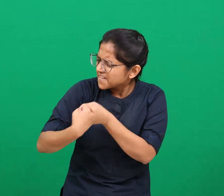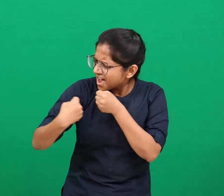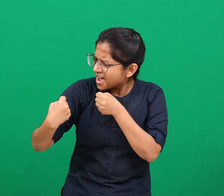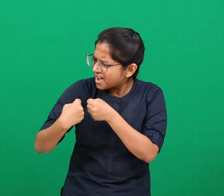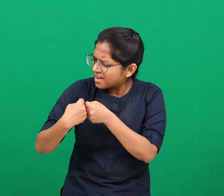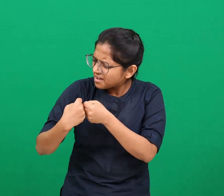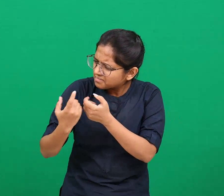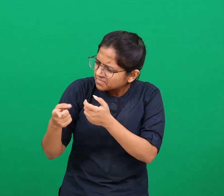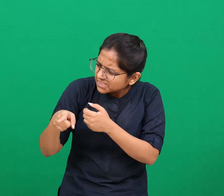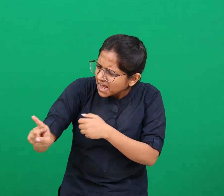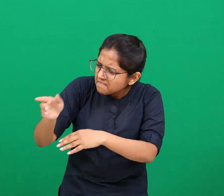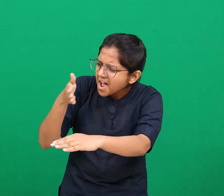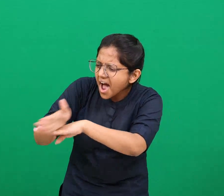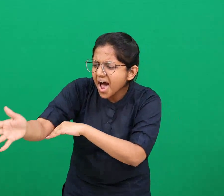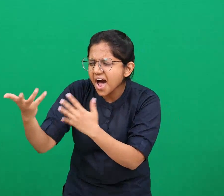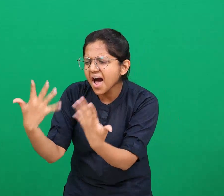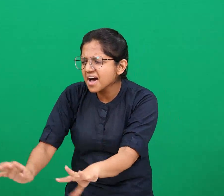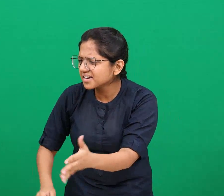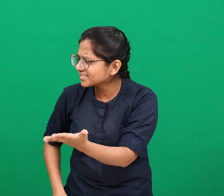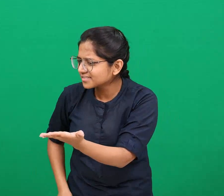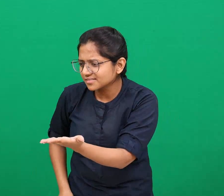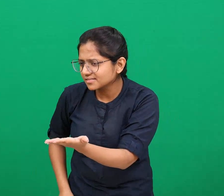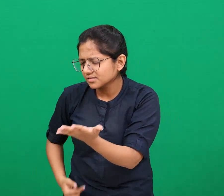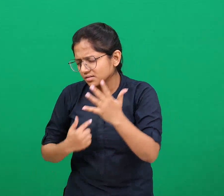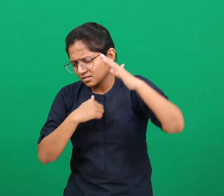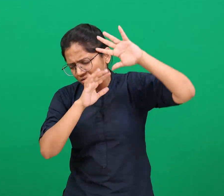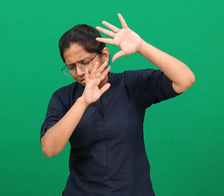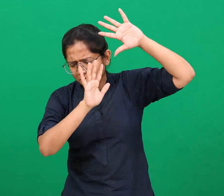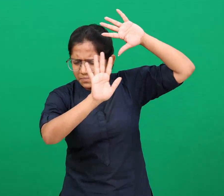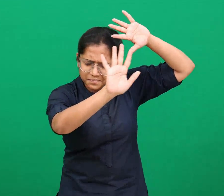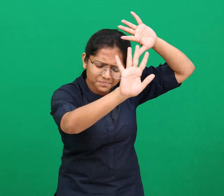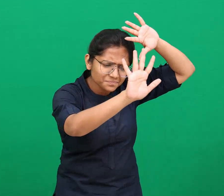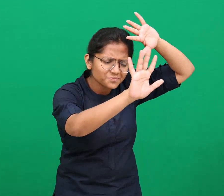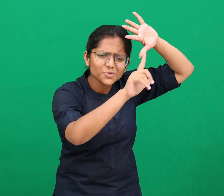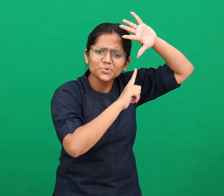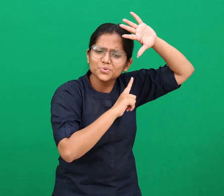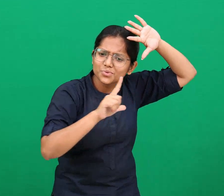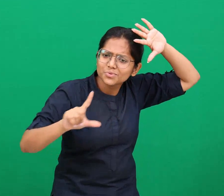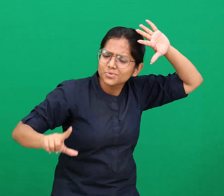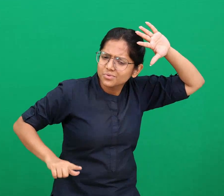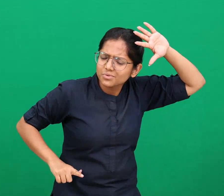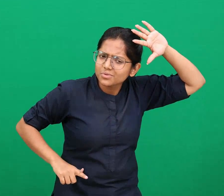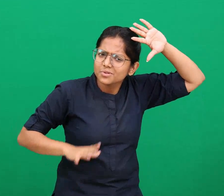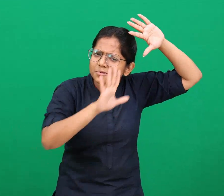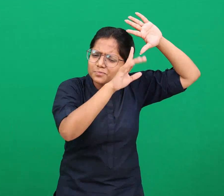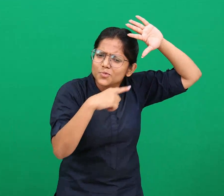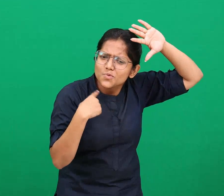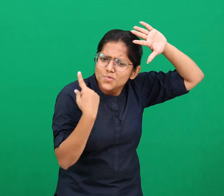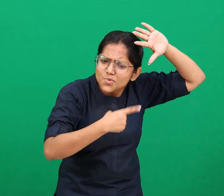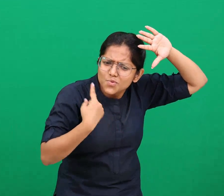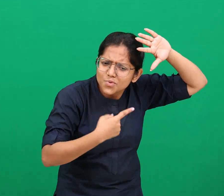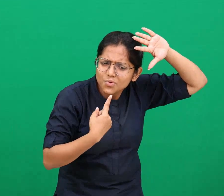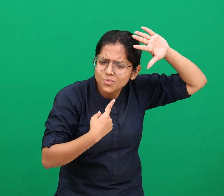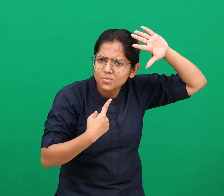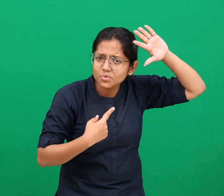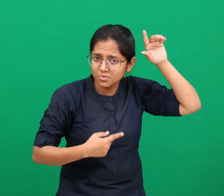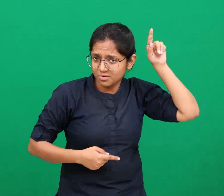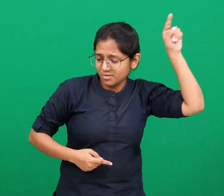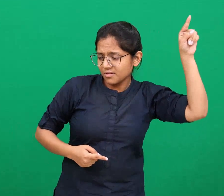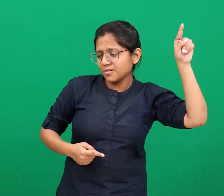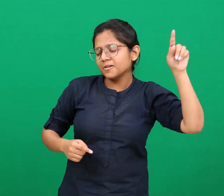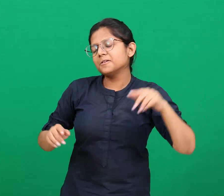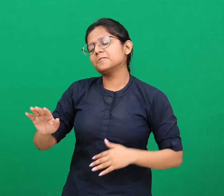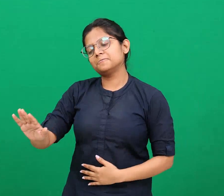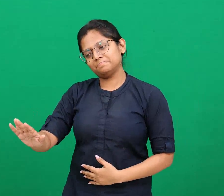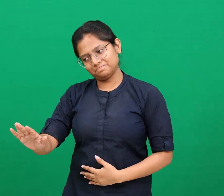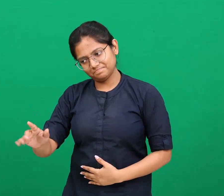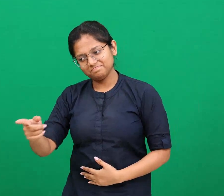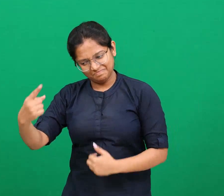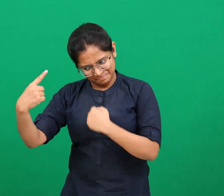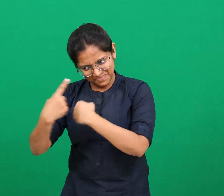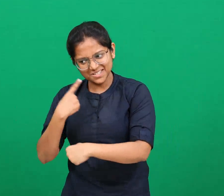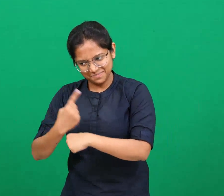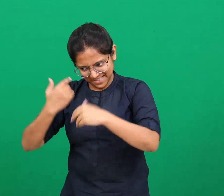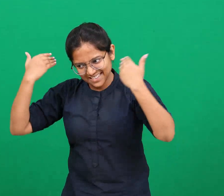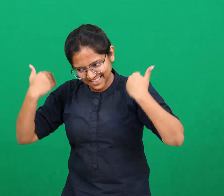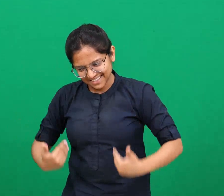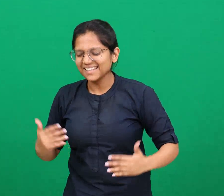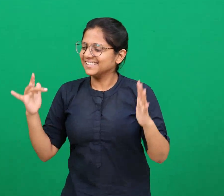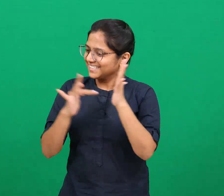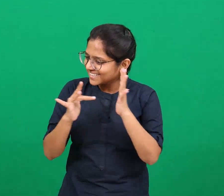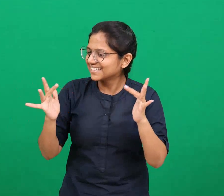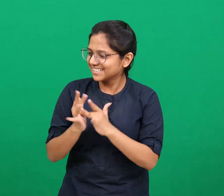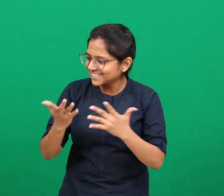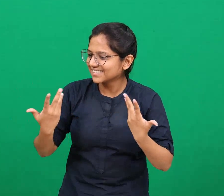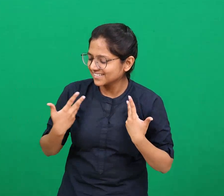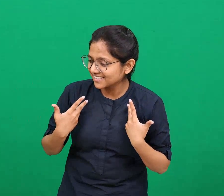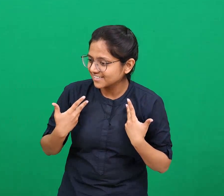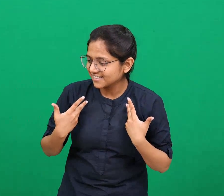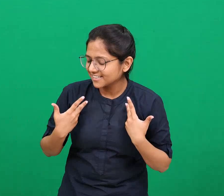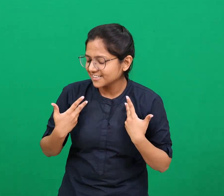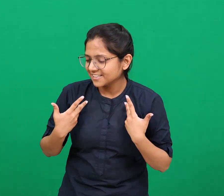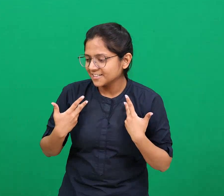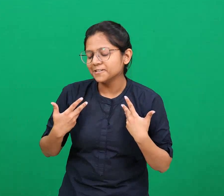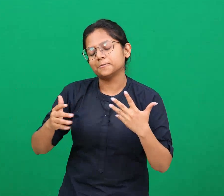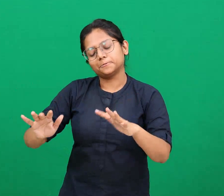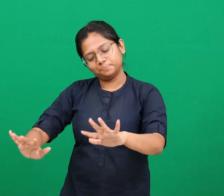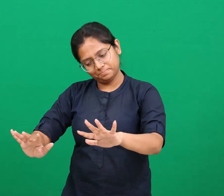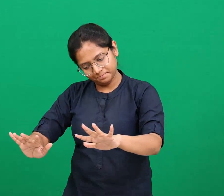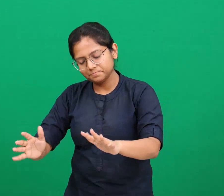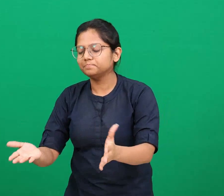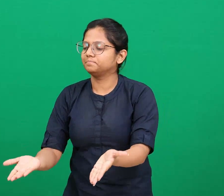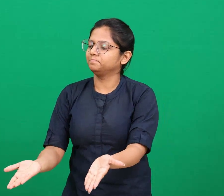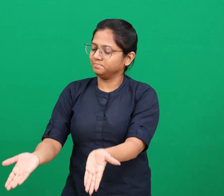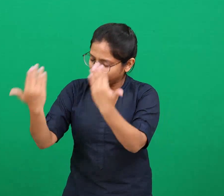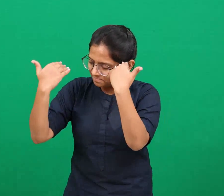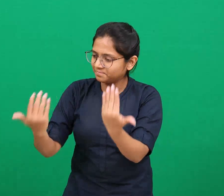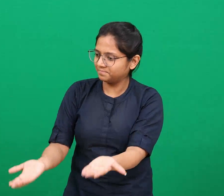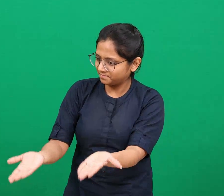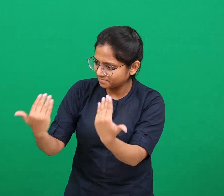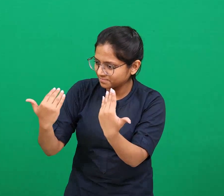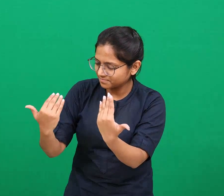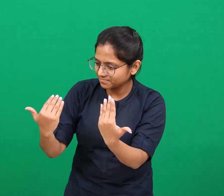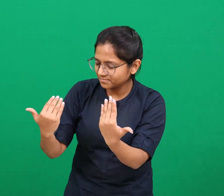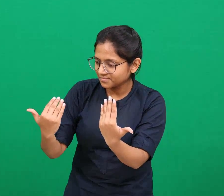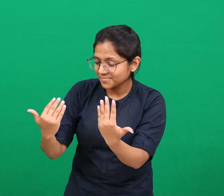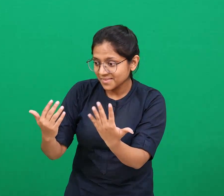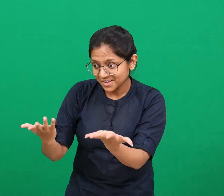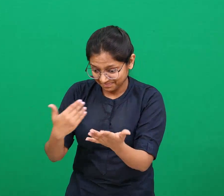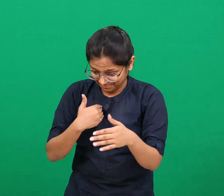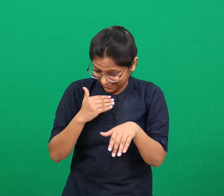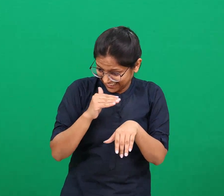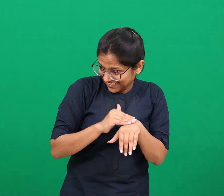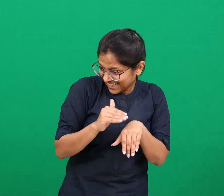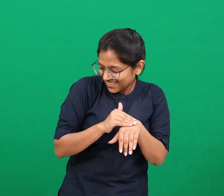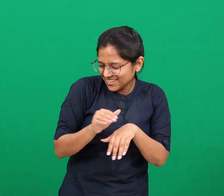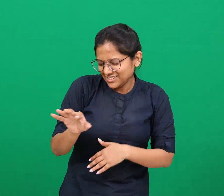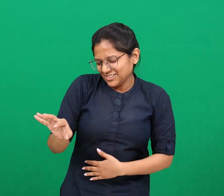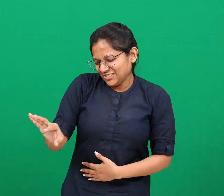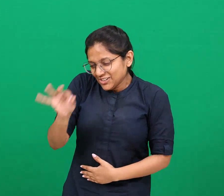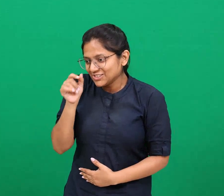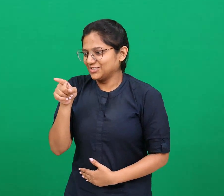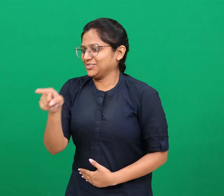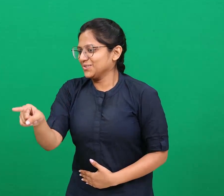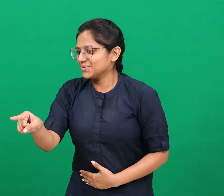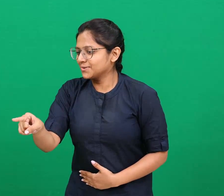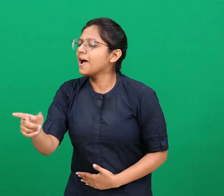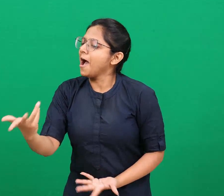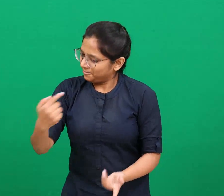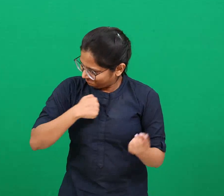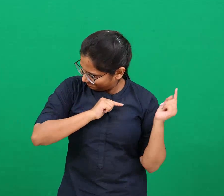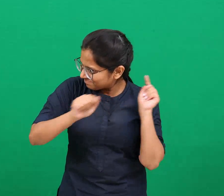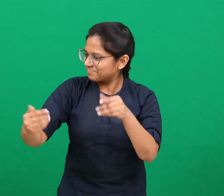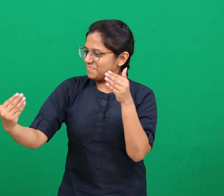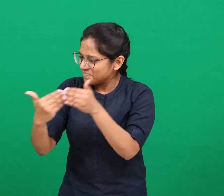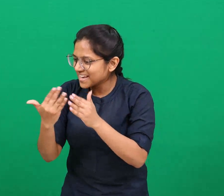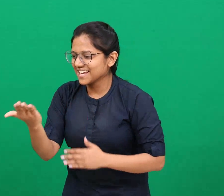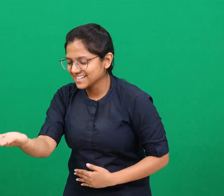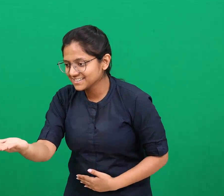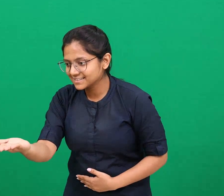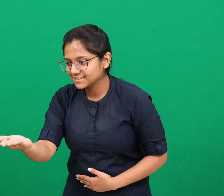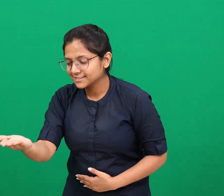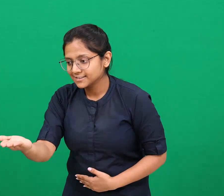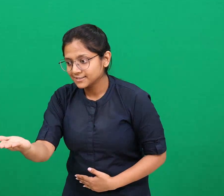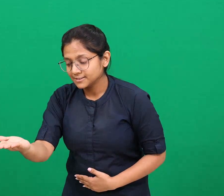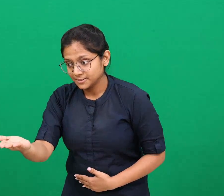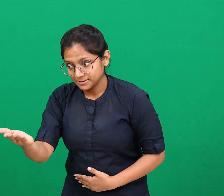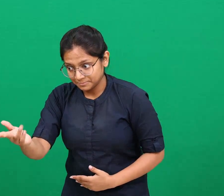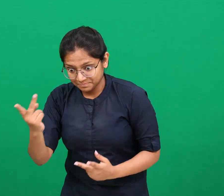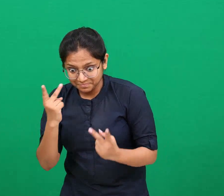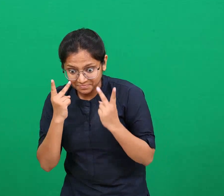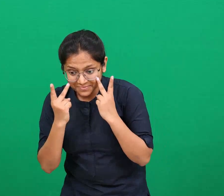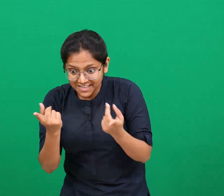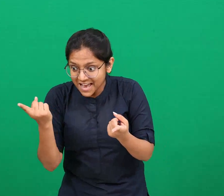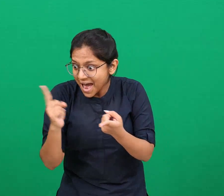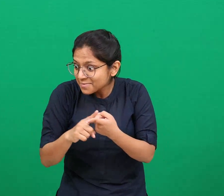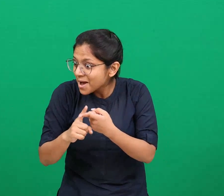' Who are You, Lord?' I asked. ' I am Jesus, whom you are persecuting,' the Lord replied. ' But get up and stand on your feet.